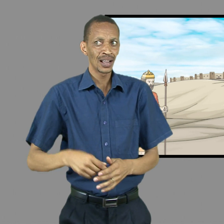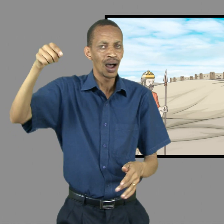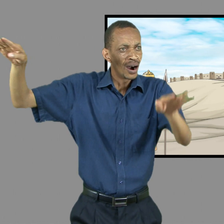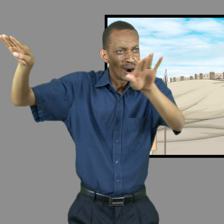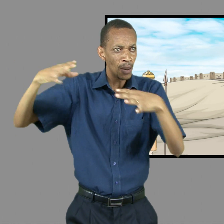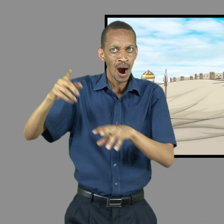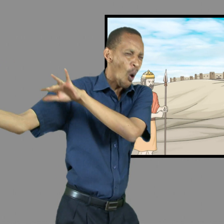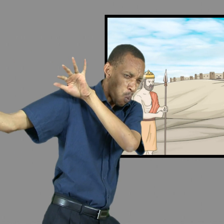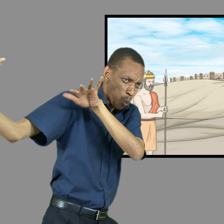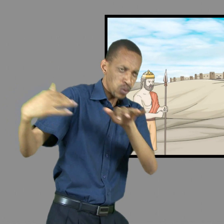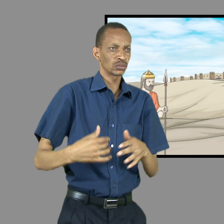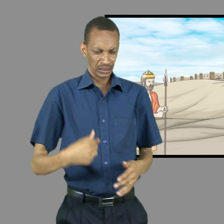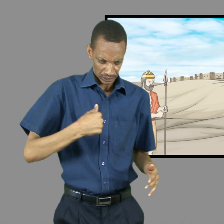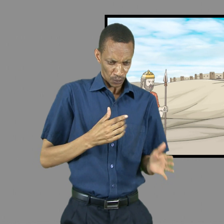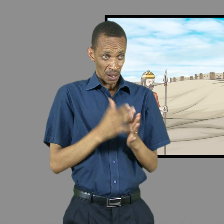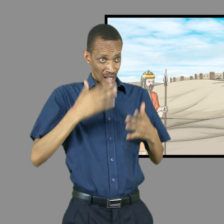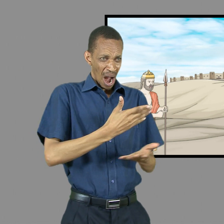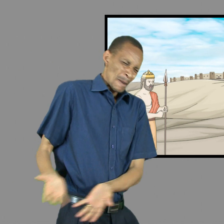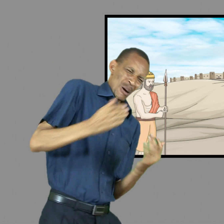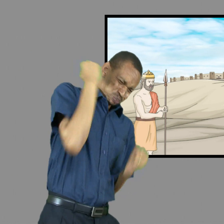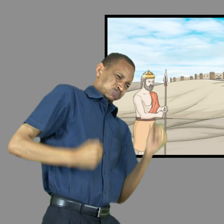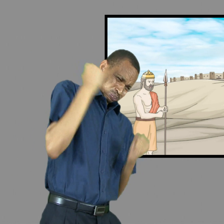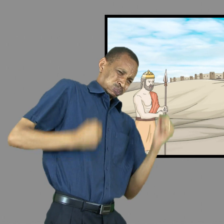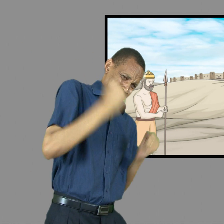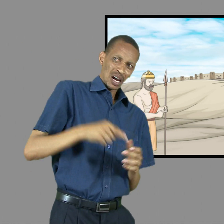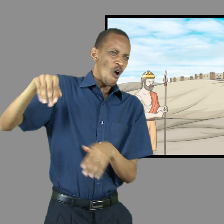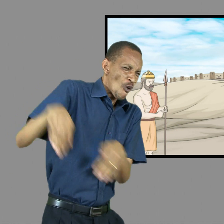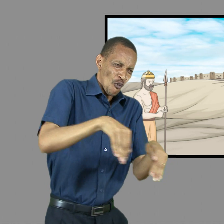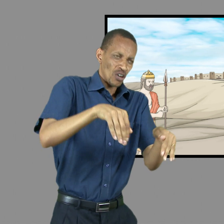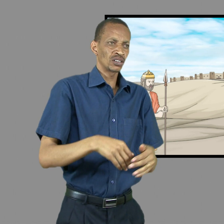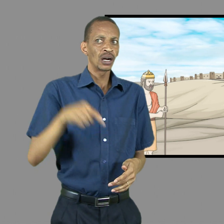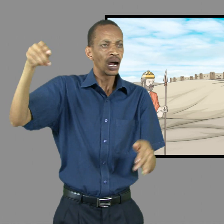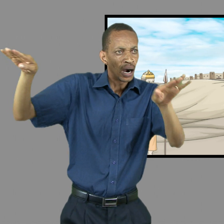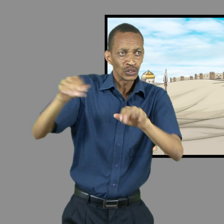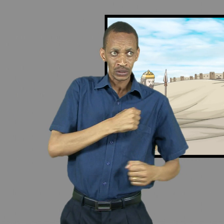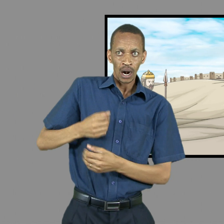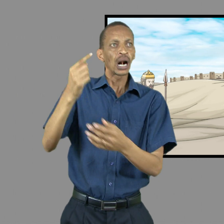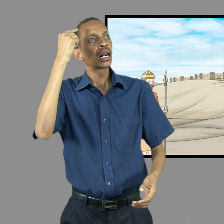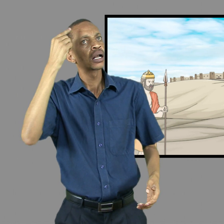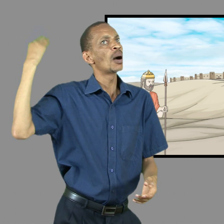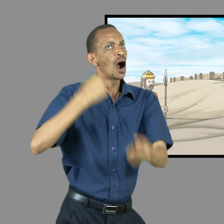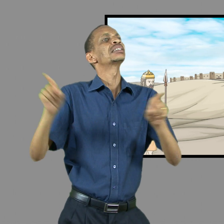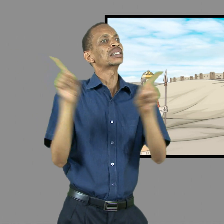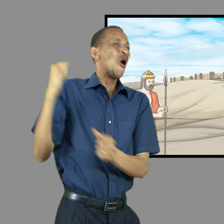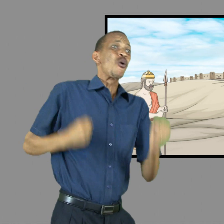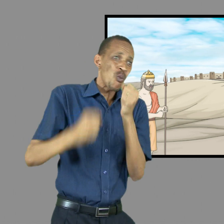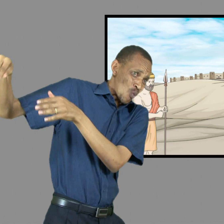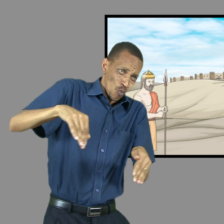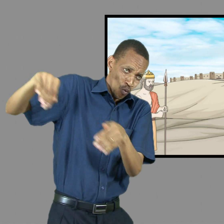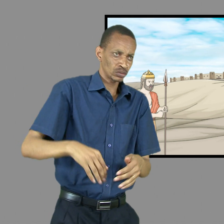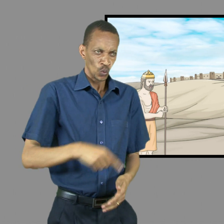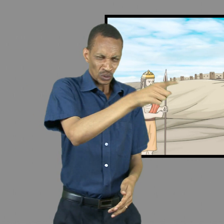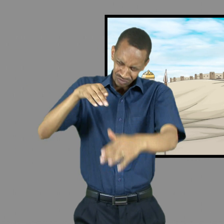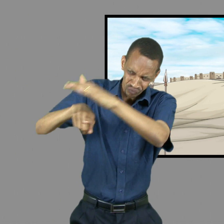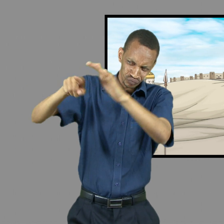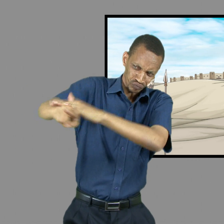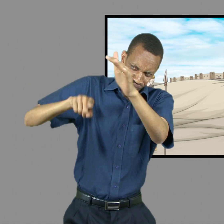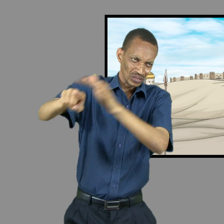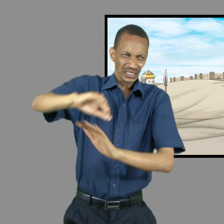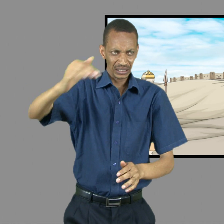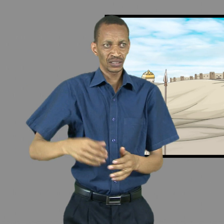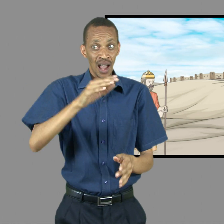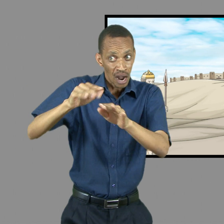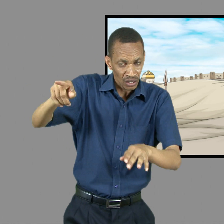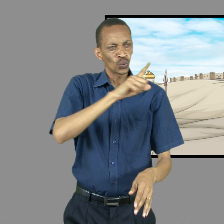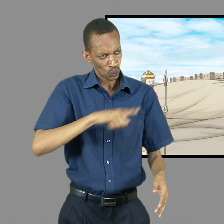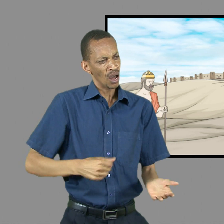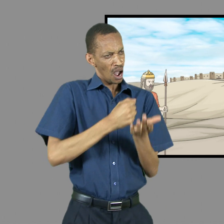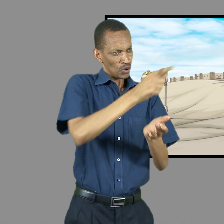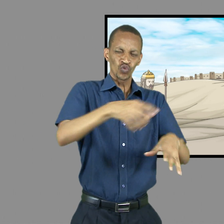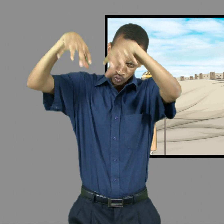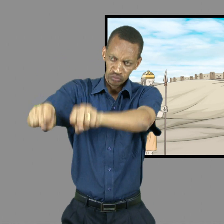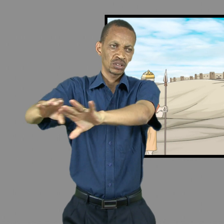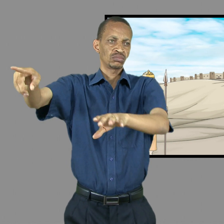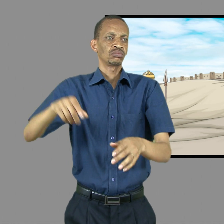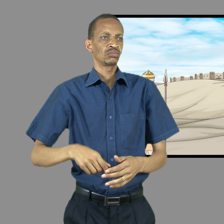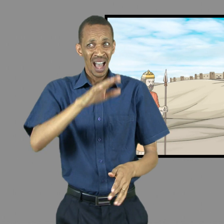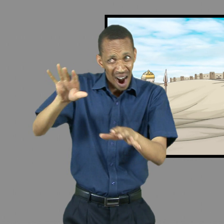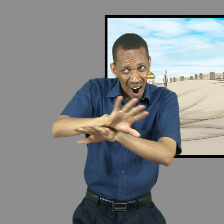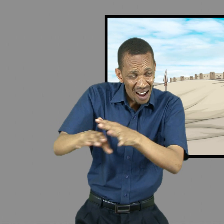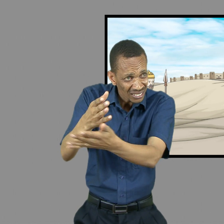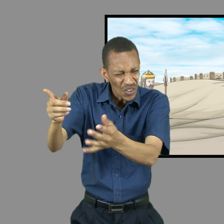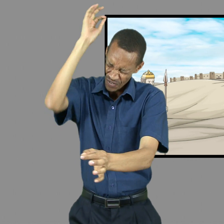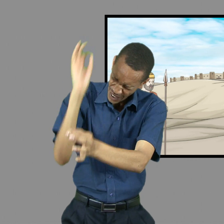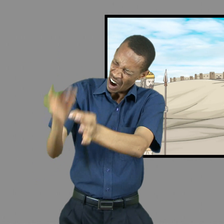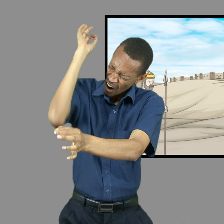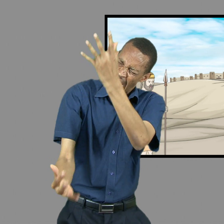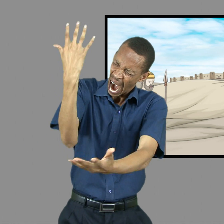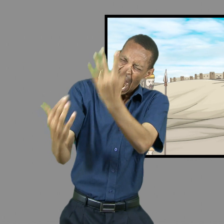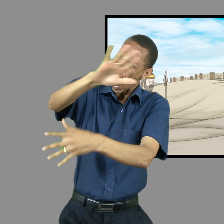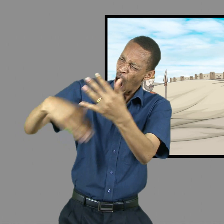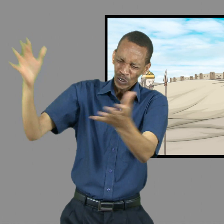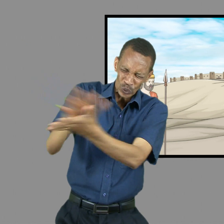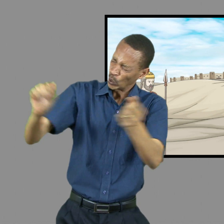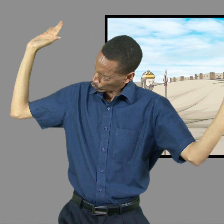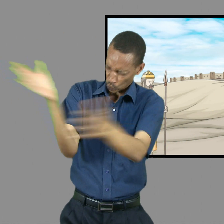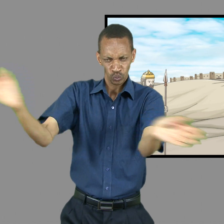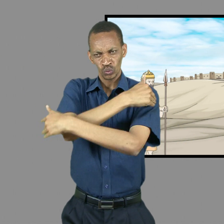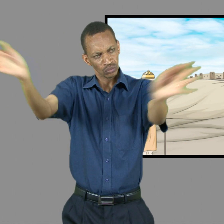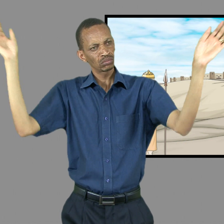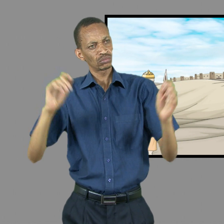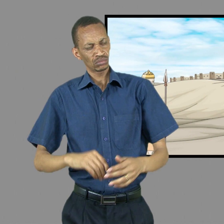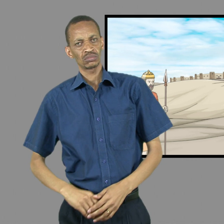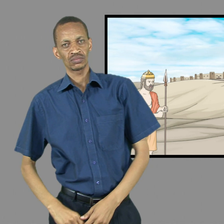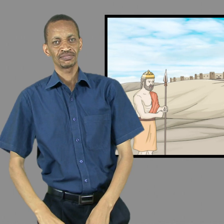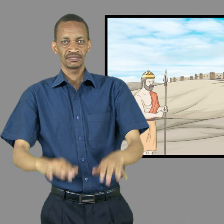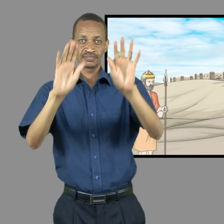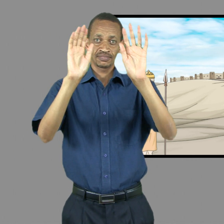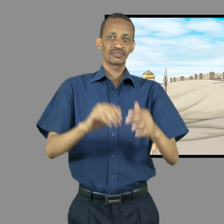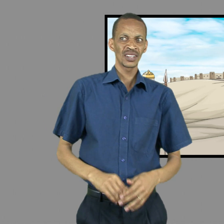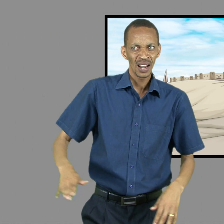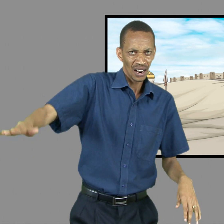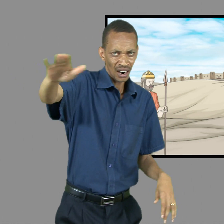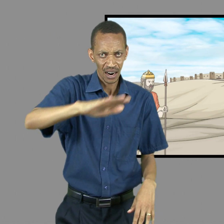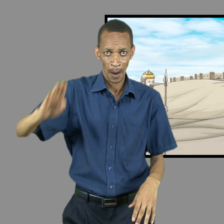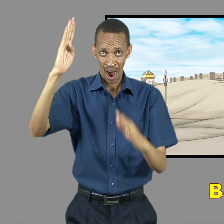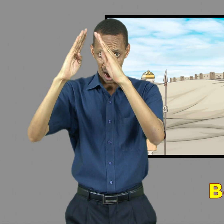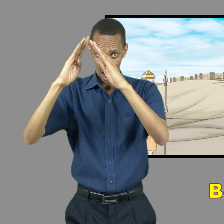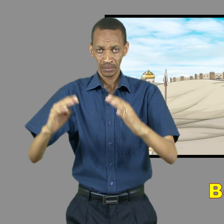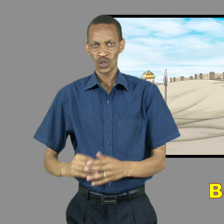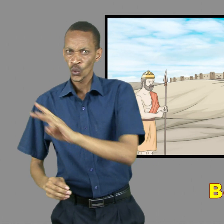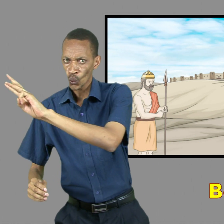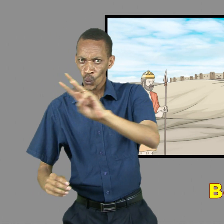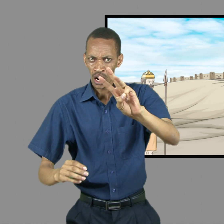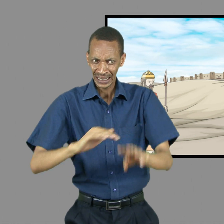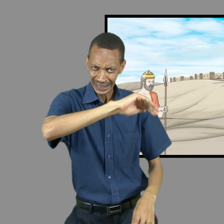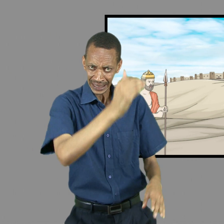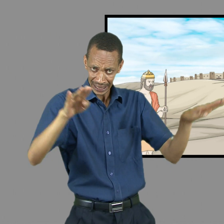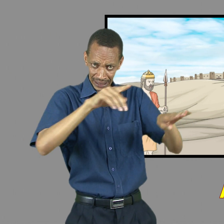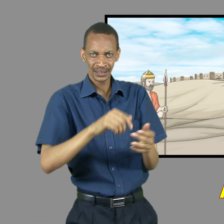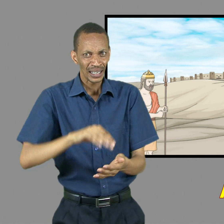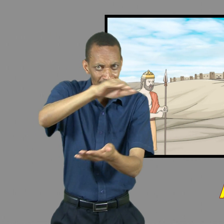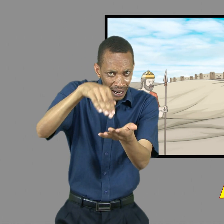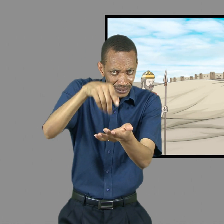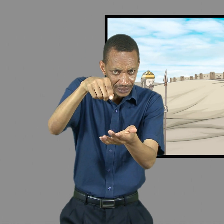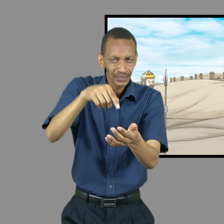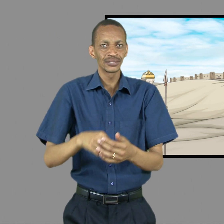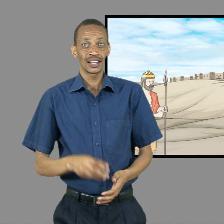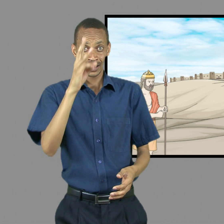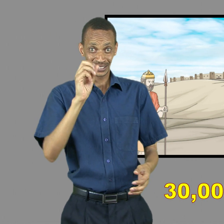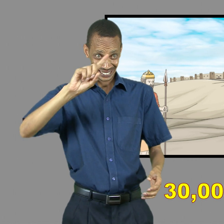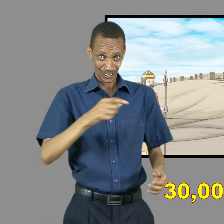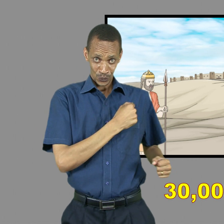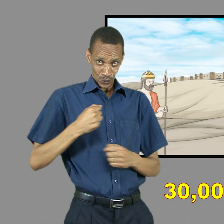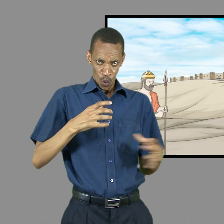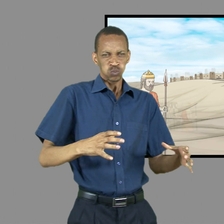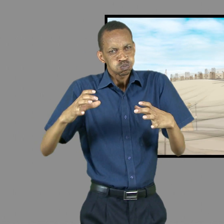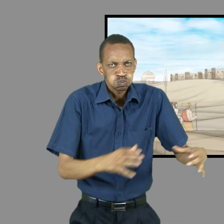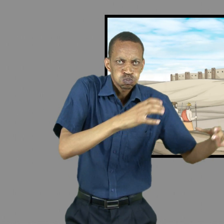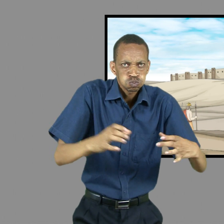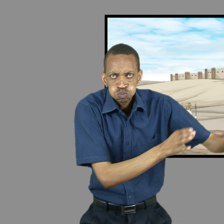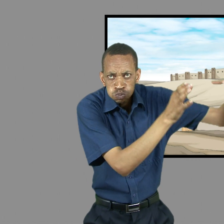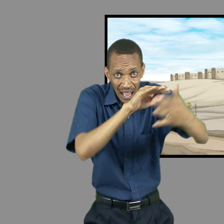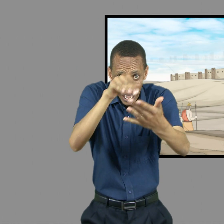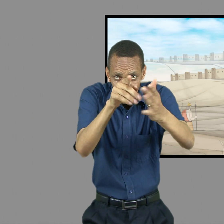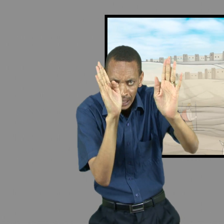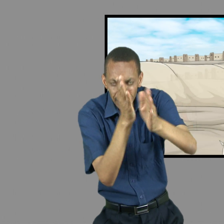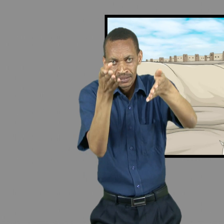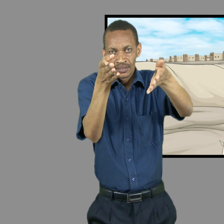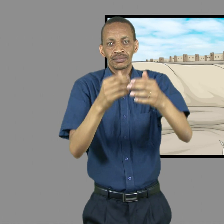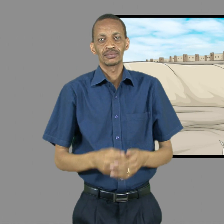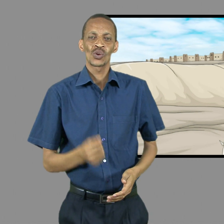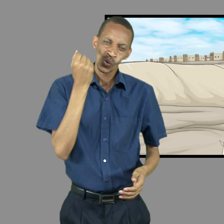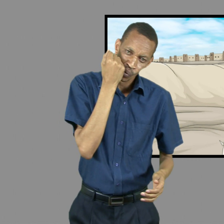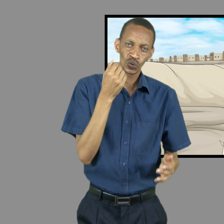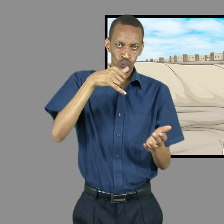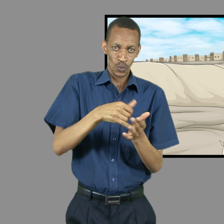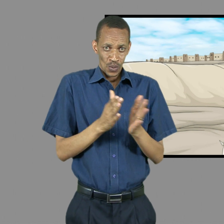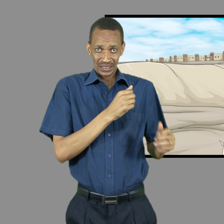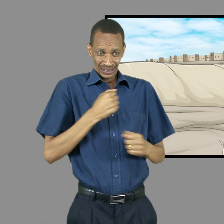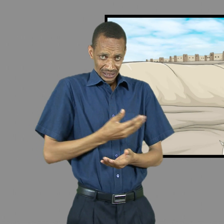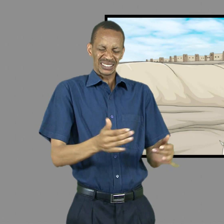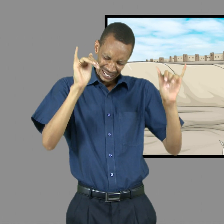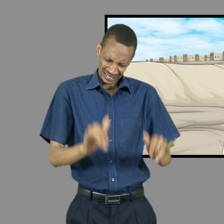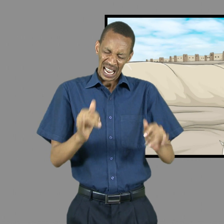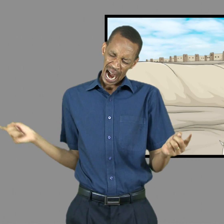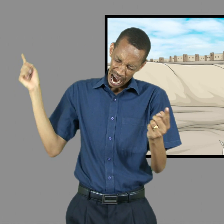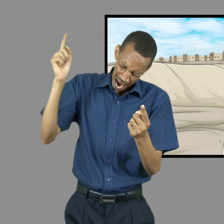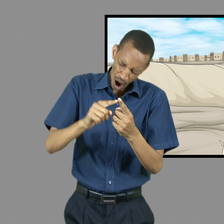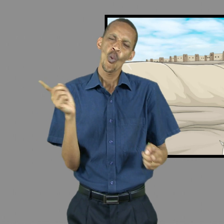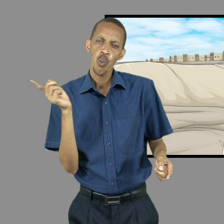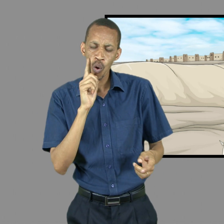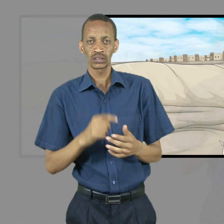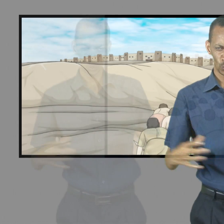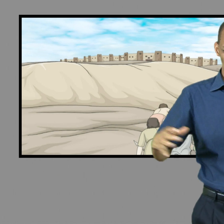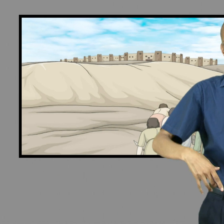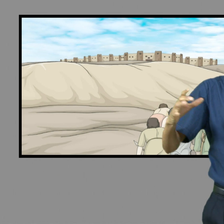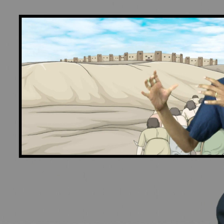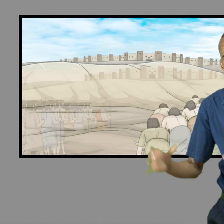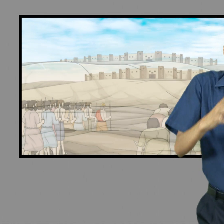So Joshua sent them out, and they went to the place of ambush and lay in wait between Bethel and Ai, to the west of Ai. But Joshua spent that night among the people. Joshua got up early the next morning and mobilized his men, and he and the elders of Israel marched before them up to Ai. Then all the troops who were with him marched up and approached the city.